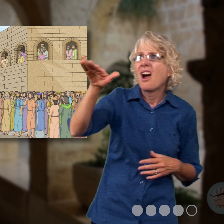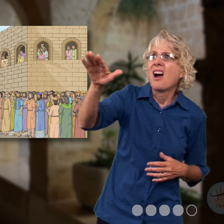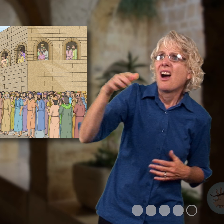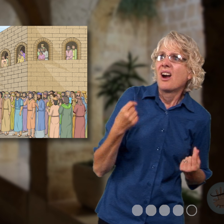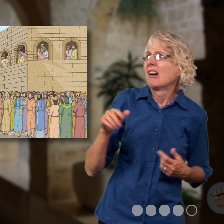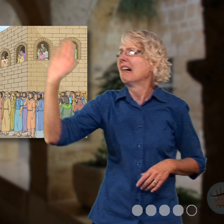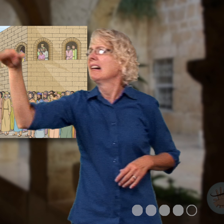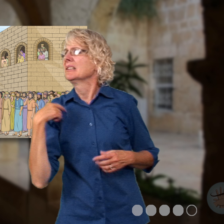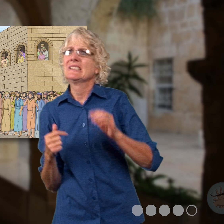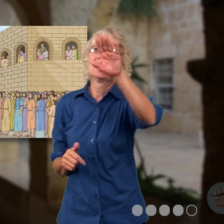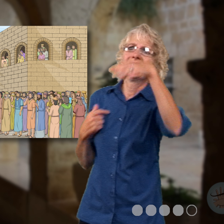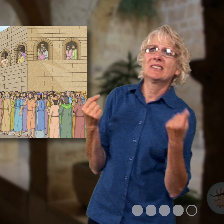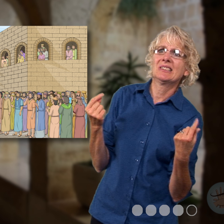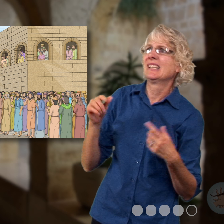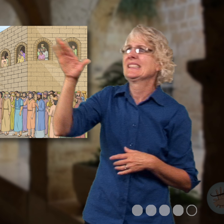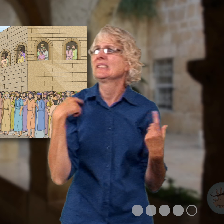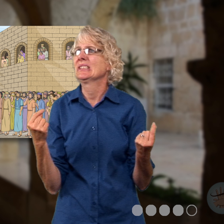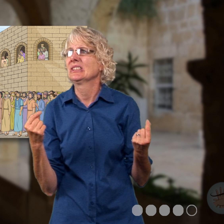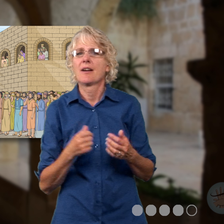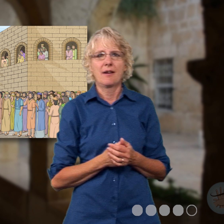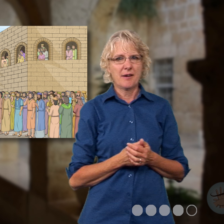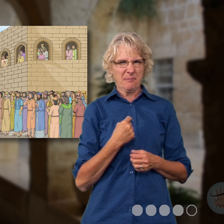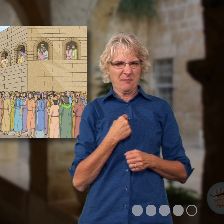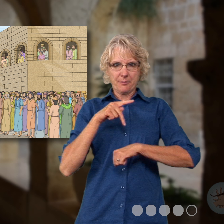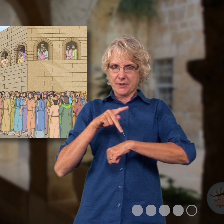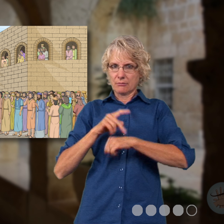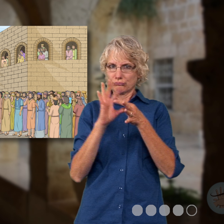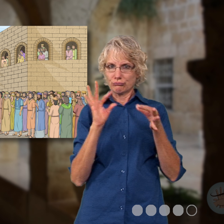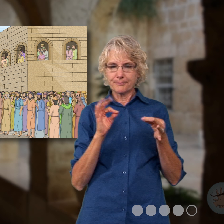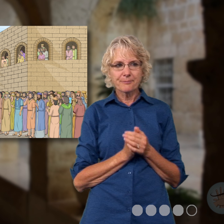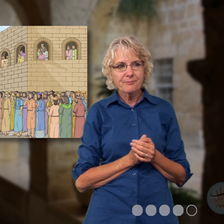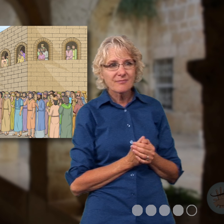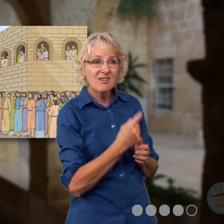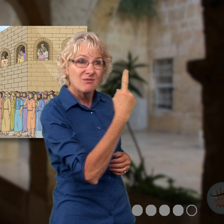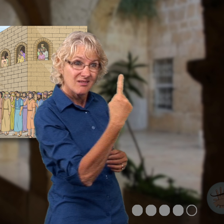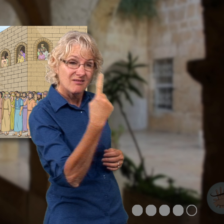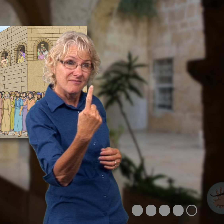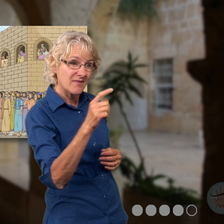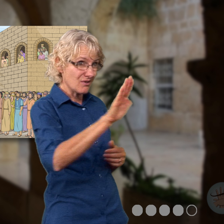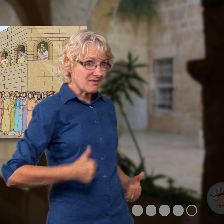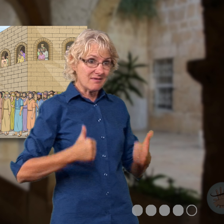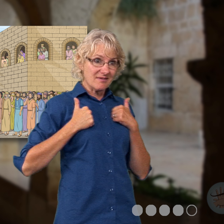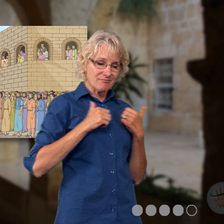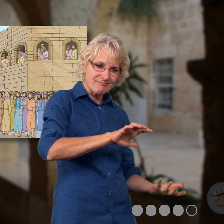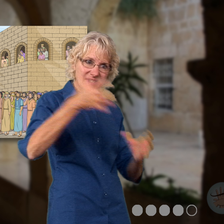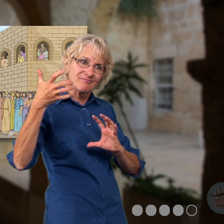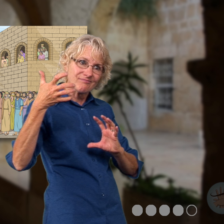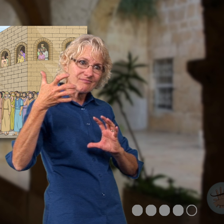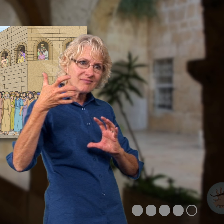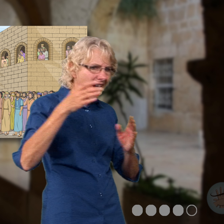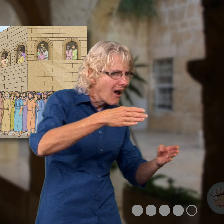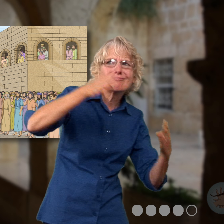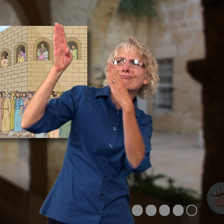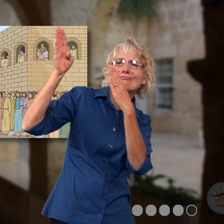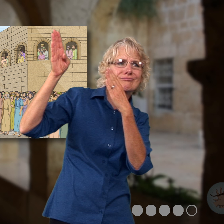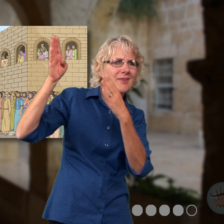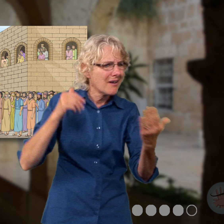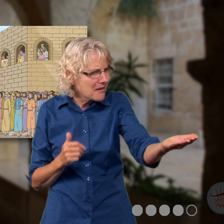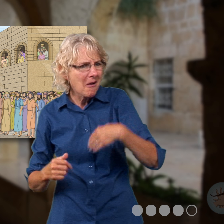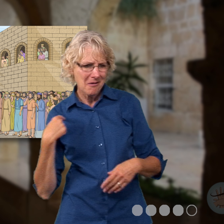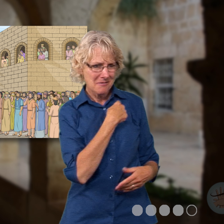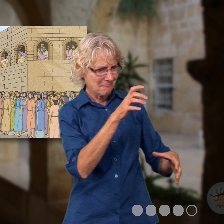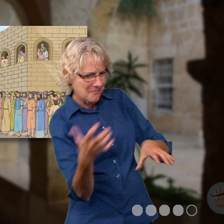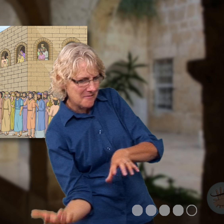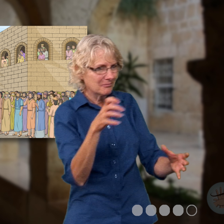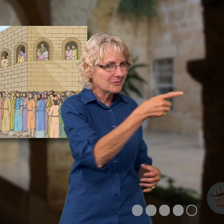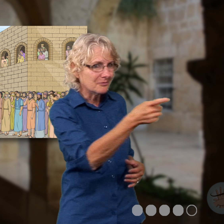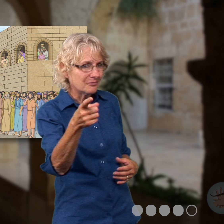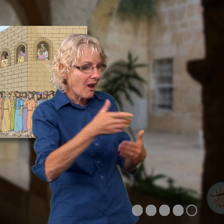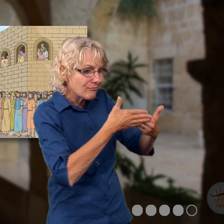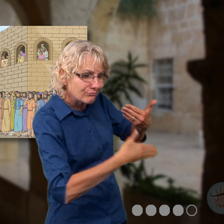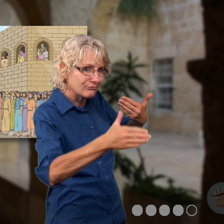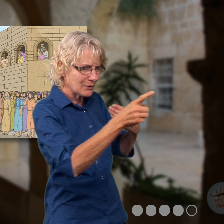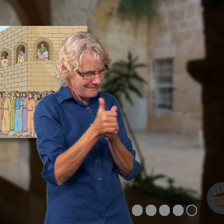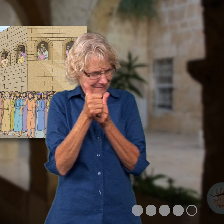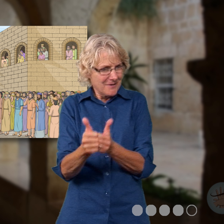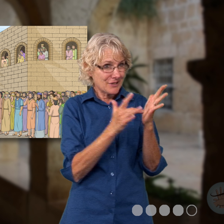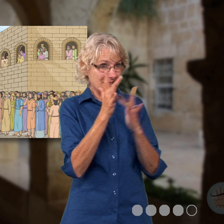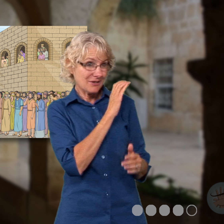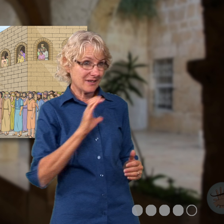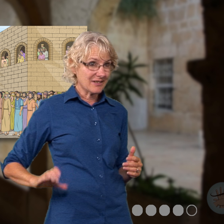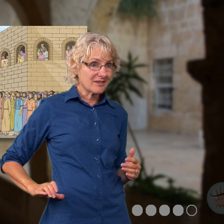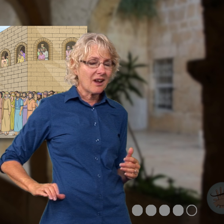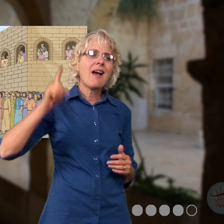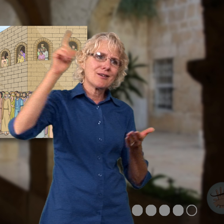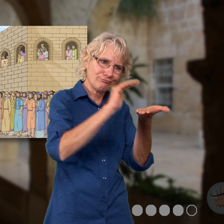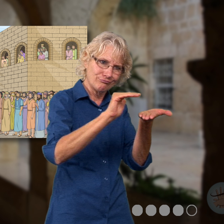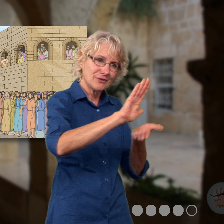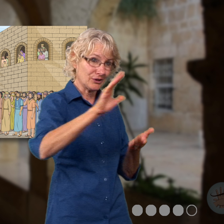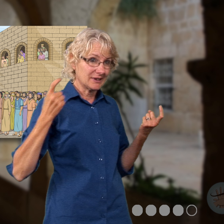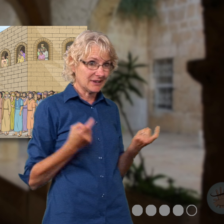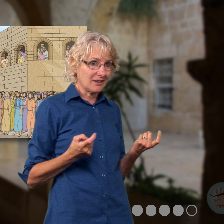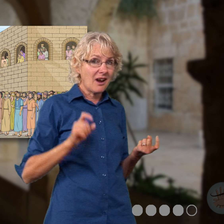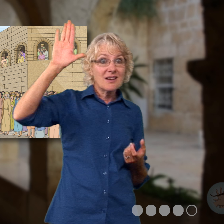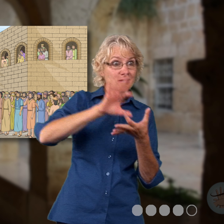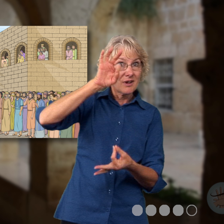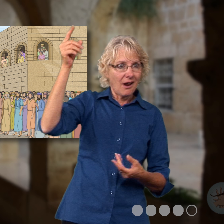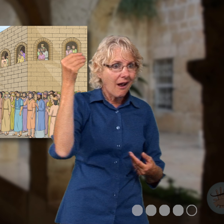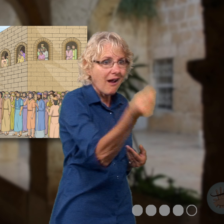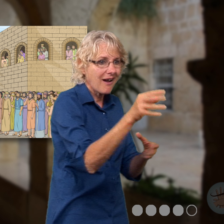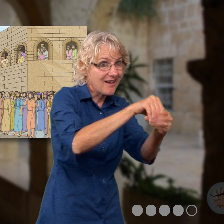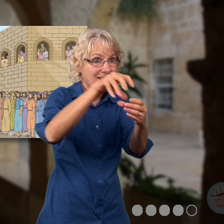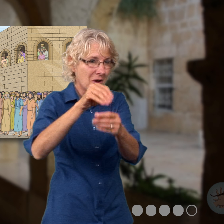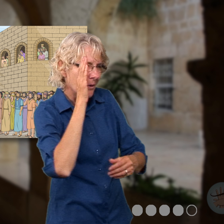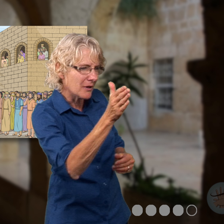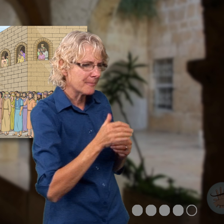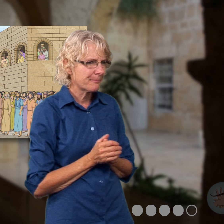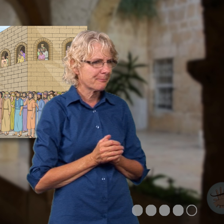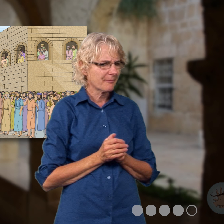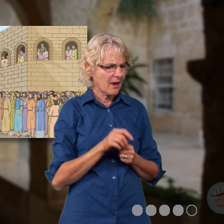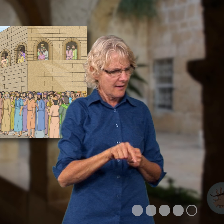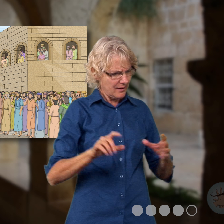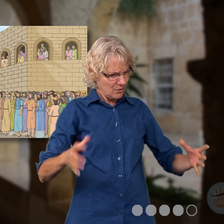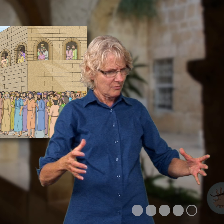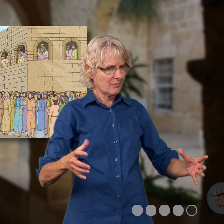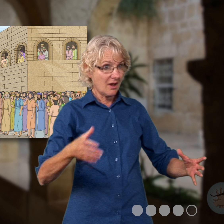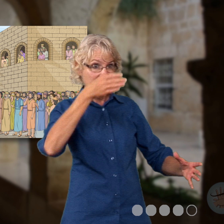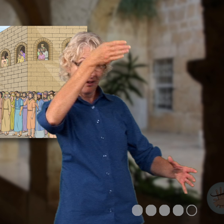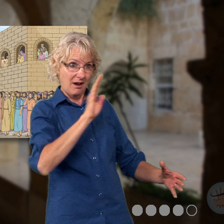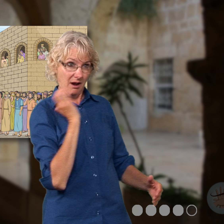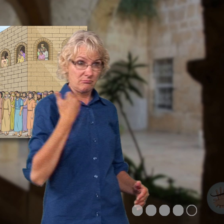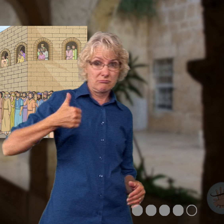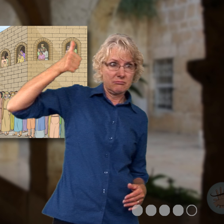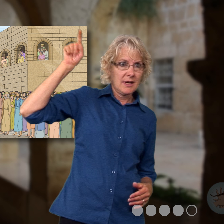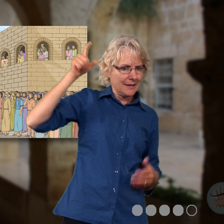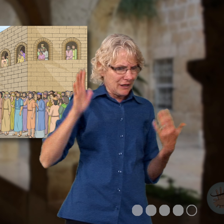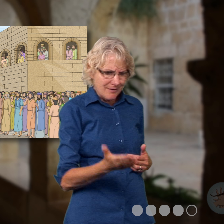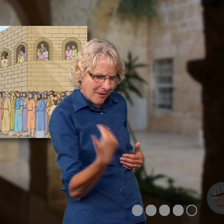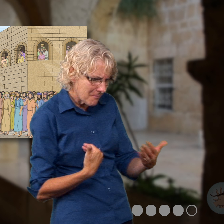Peter replied, “Repent and be baptized, every one of you, in the name of Jesus Christ for the forgiveness of your sins, and you will receive the gift of the Holy Spirit.